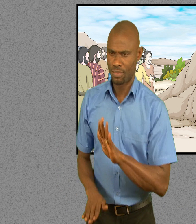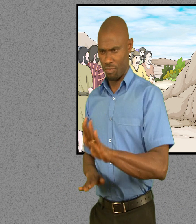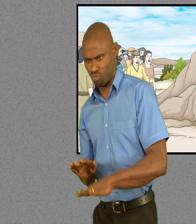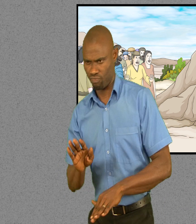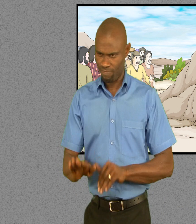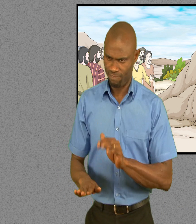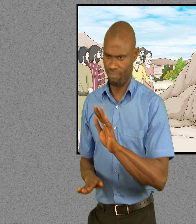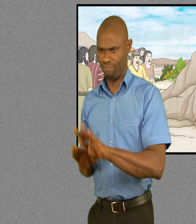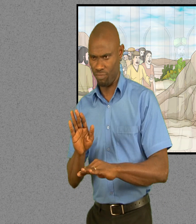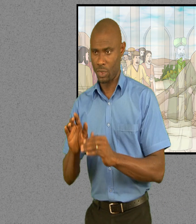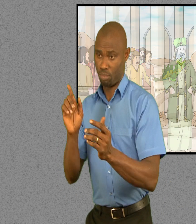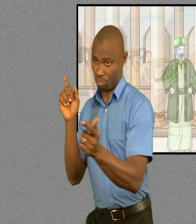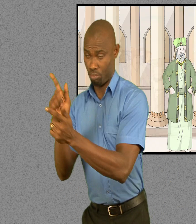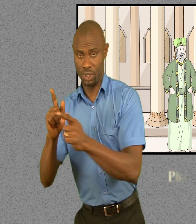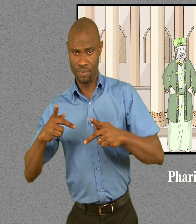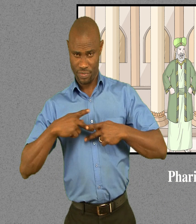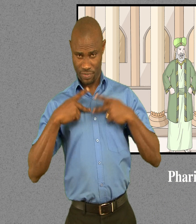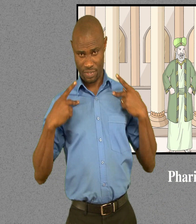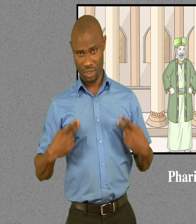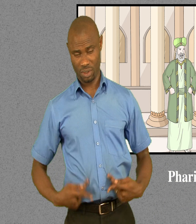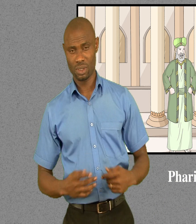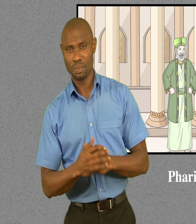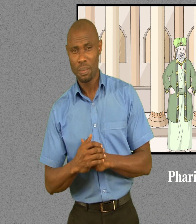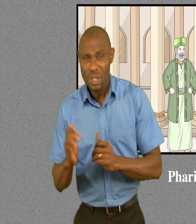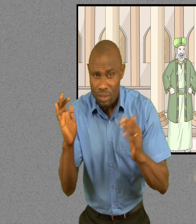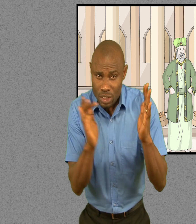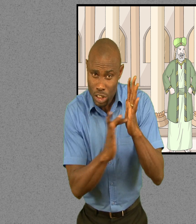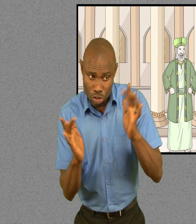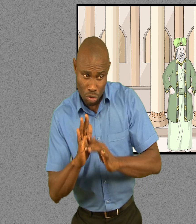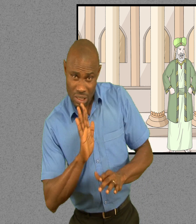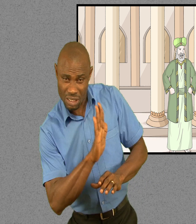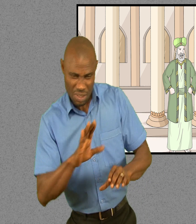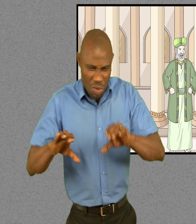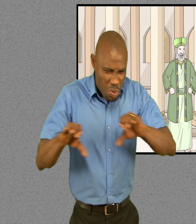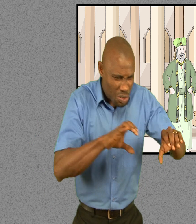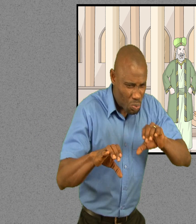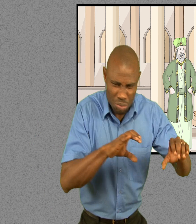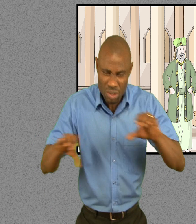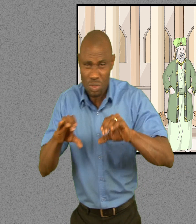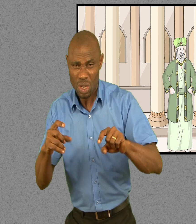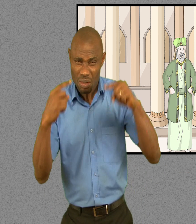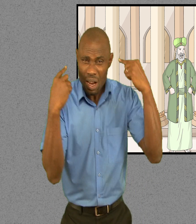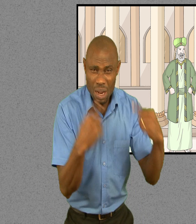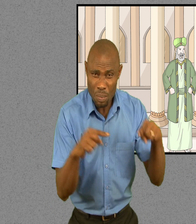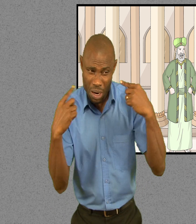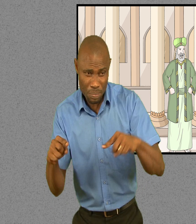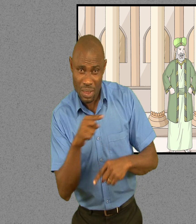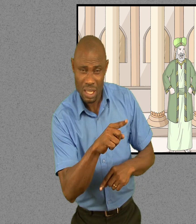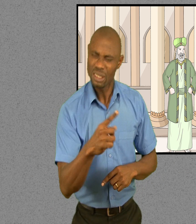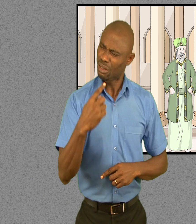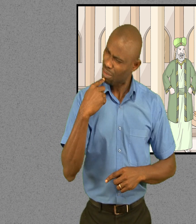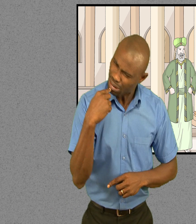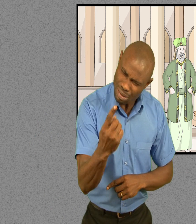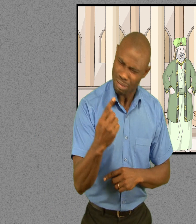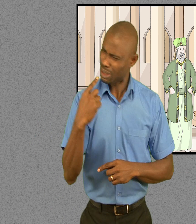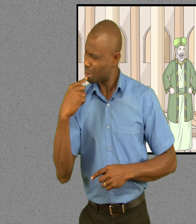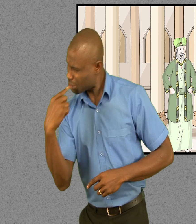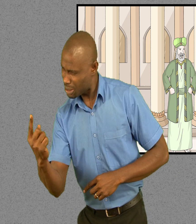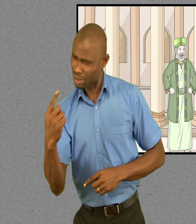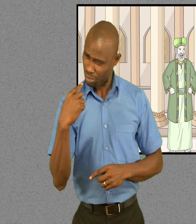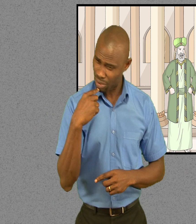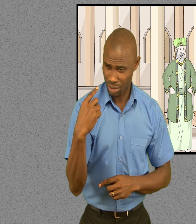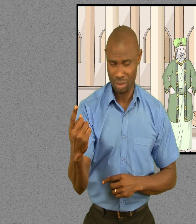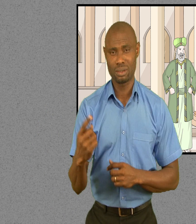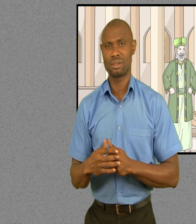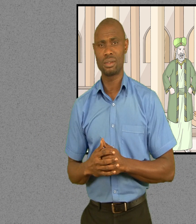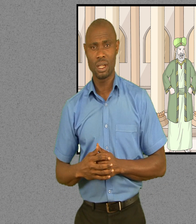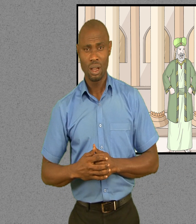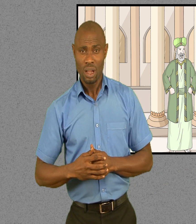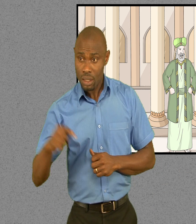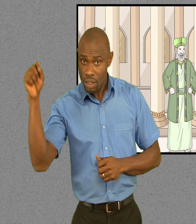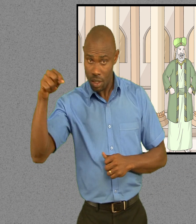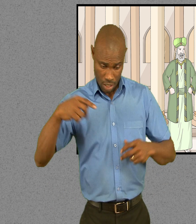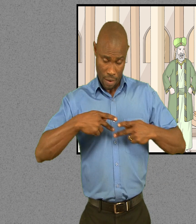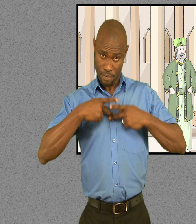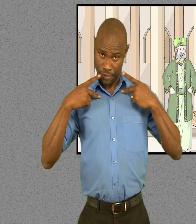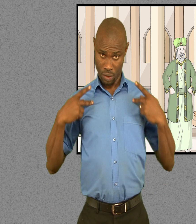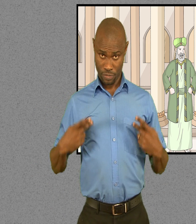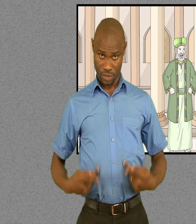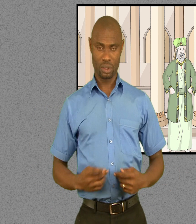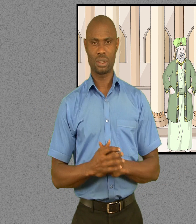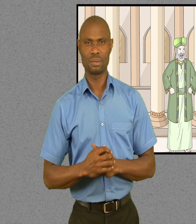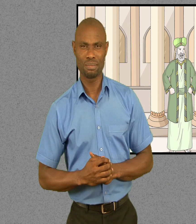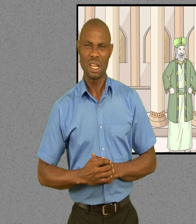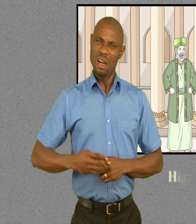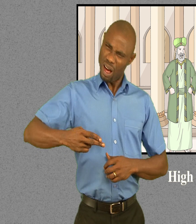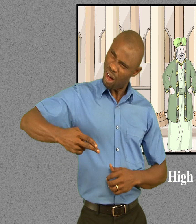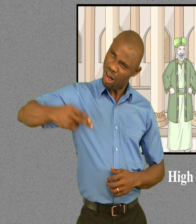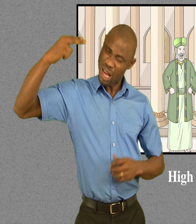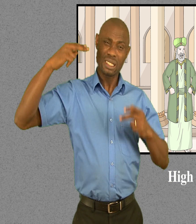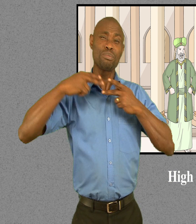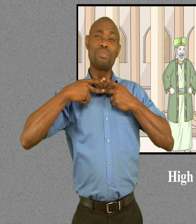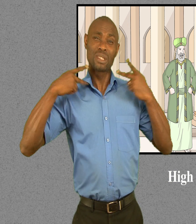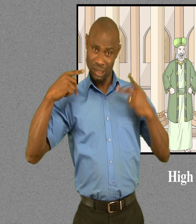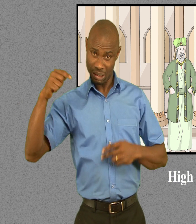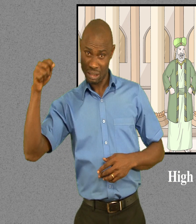But some of them went to the Pharisees and told them what Jesus had done.